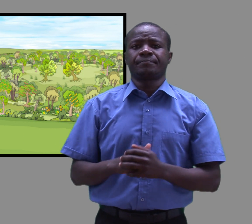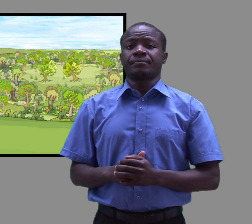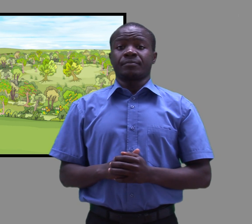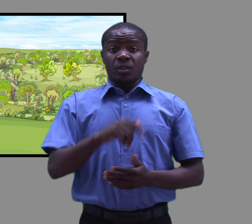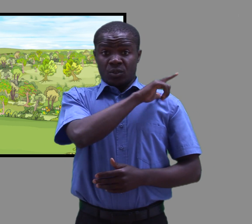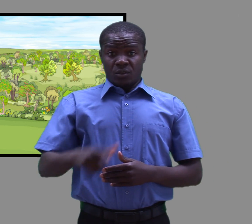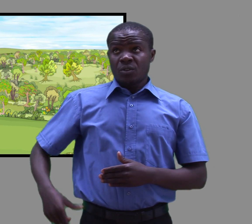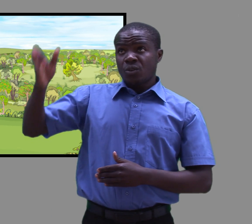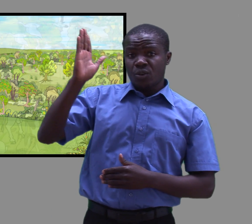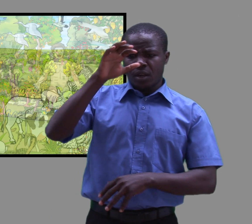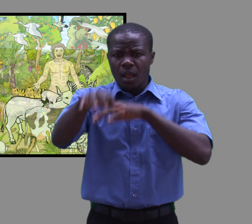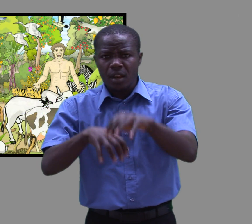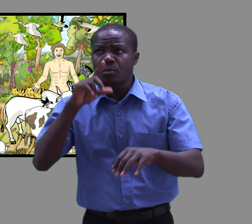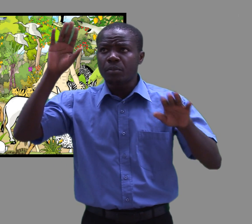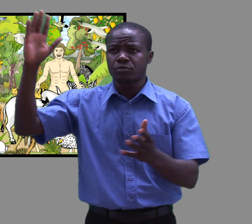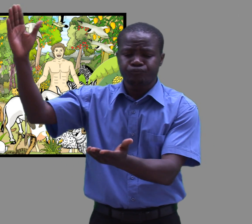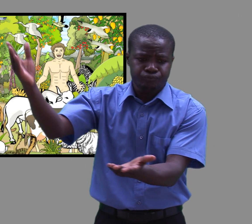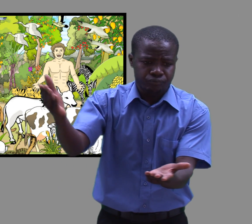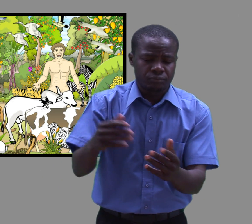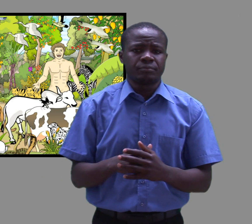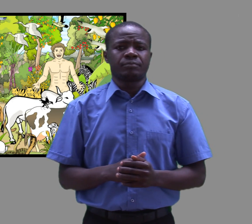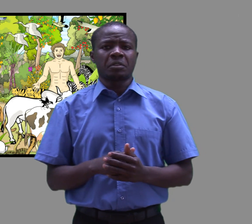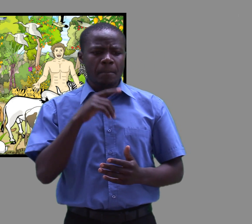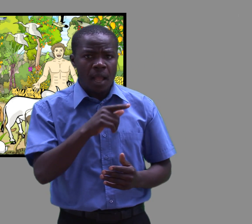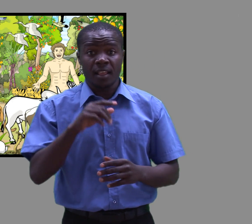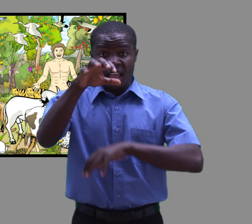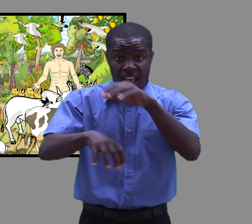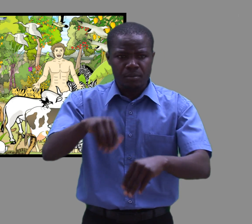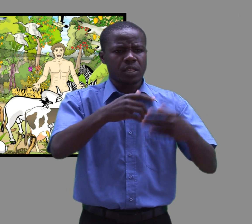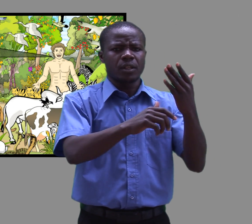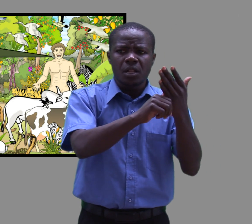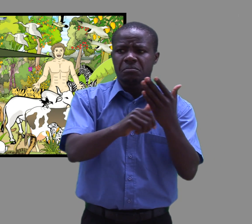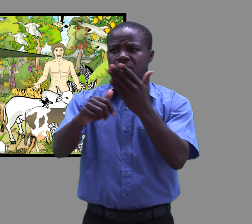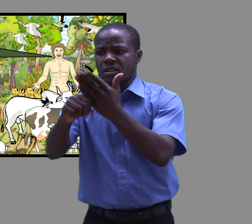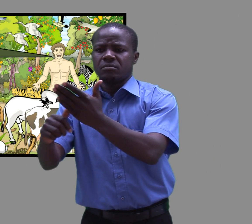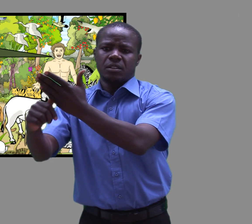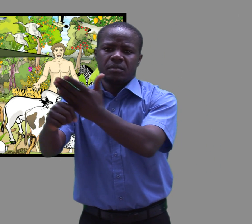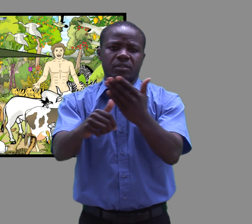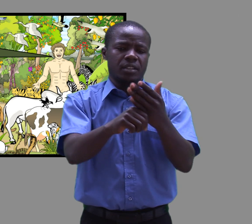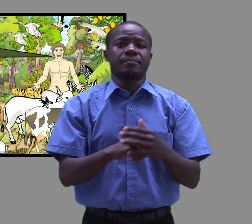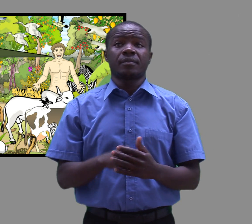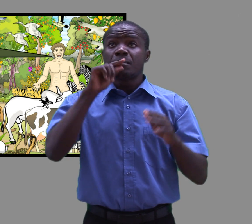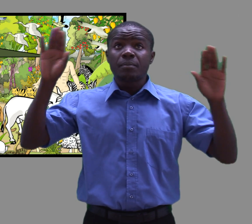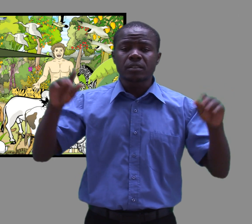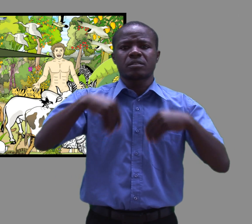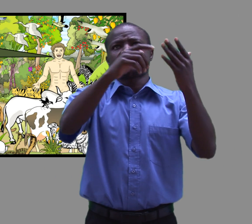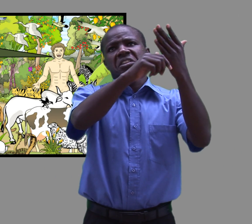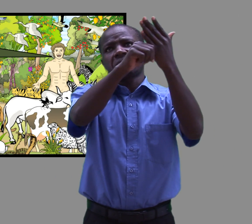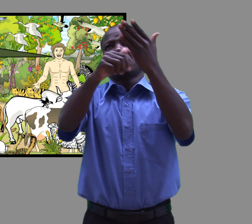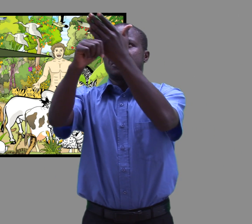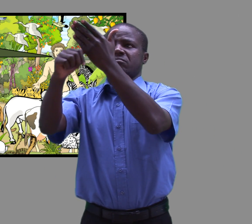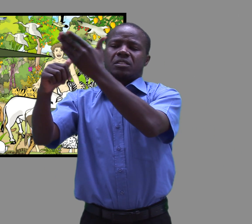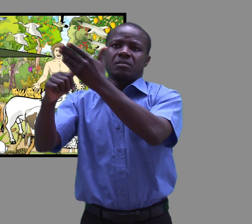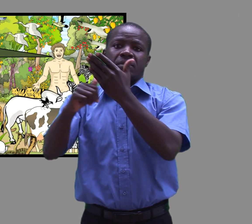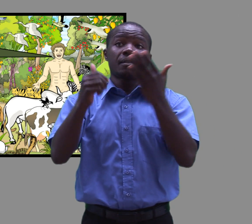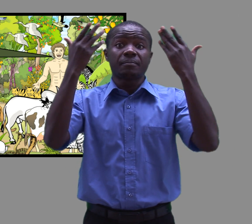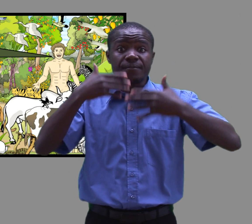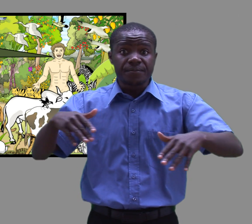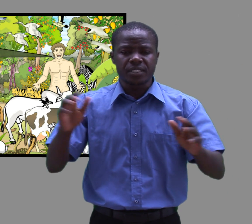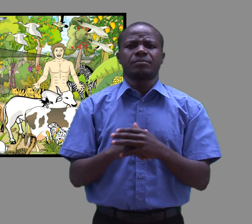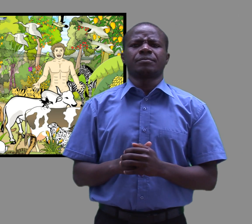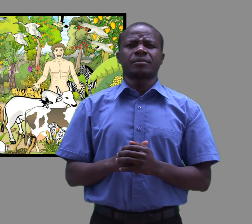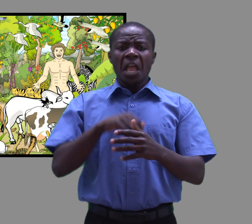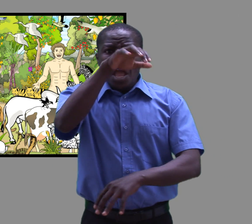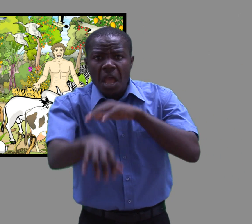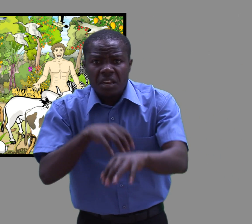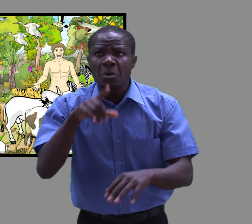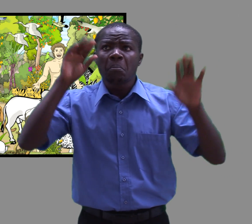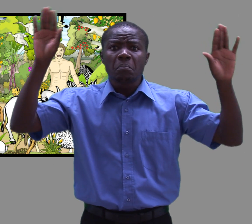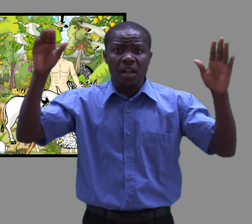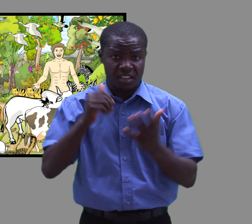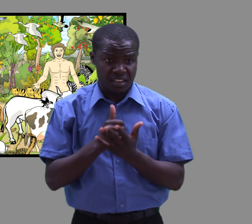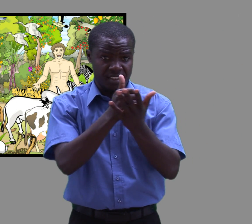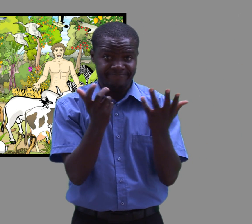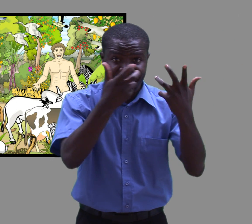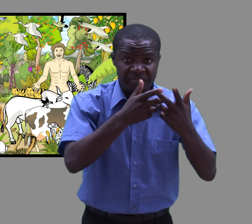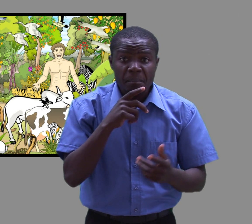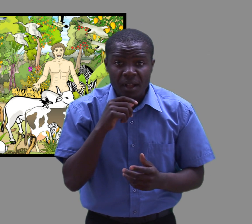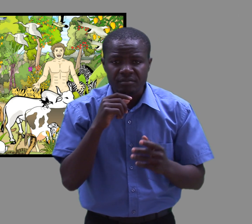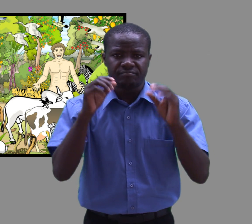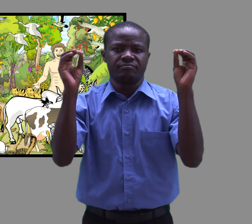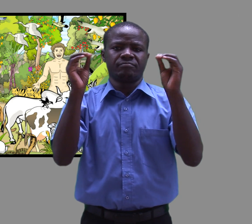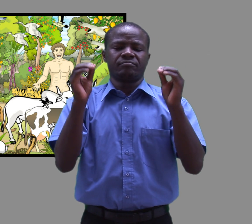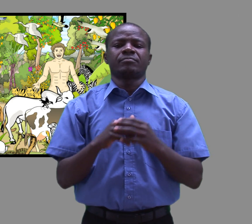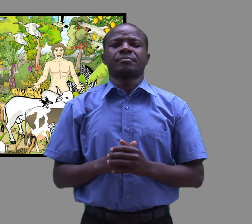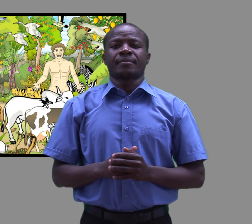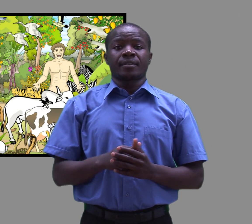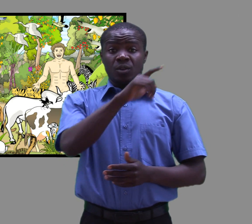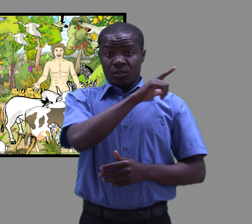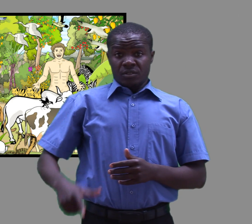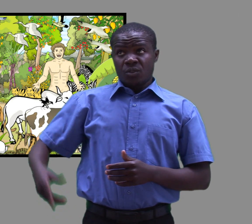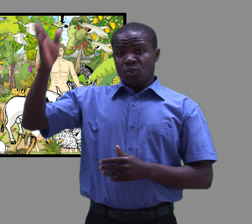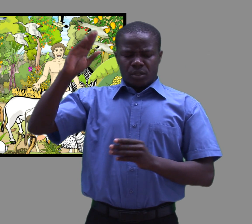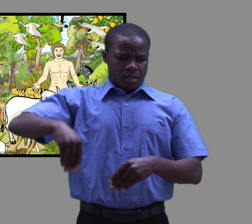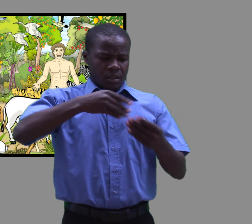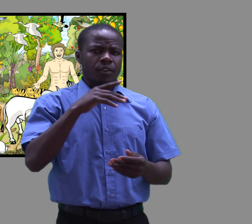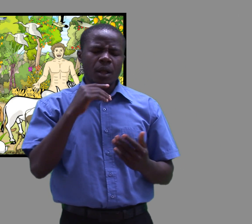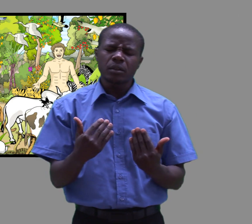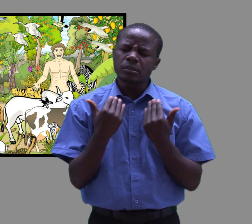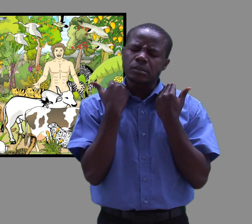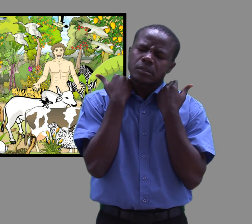And whatever the man called each living creature, that was its name. The man gave names to all the livestock, to the birds of the air, and to every beast of the field.